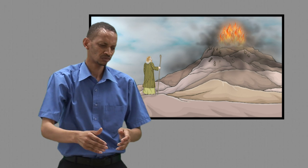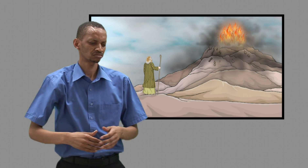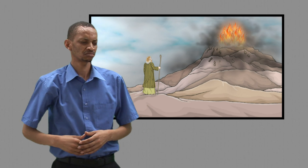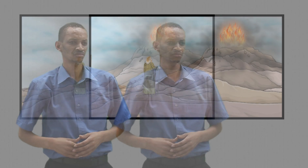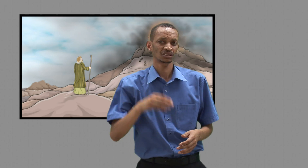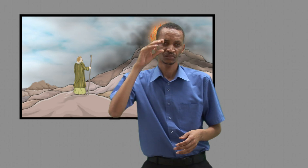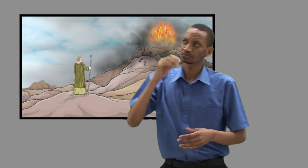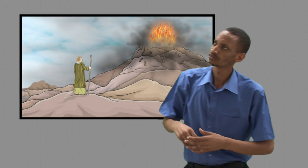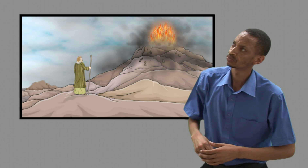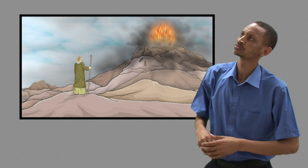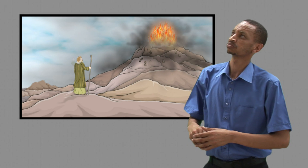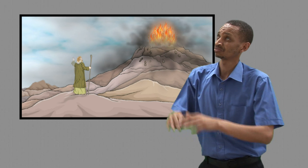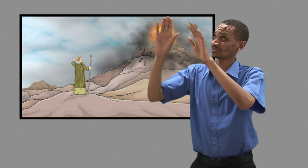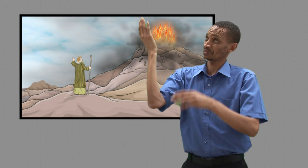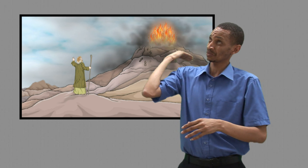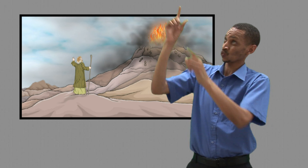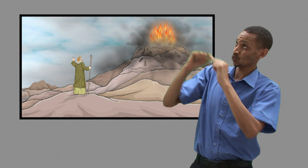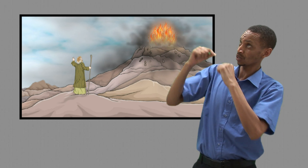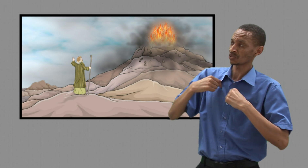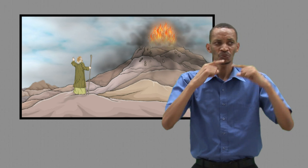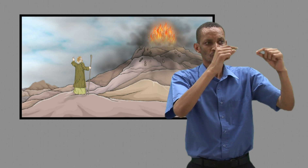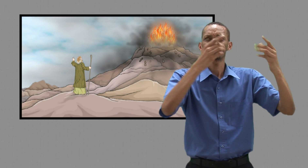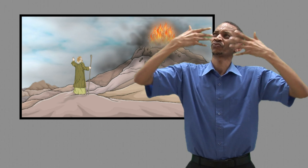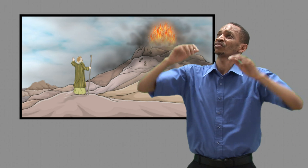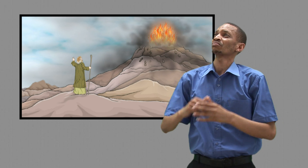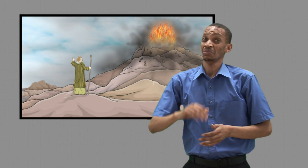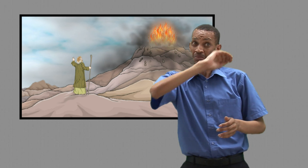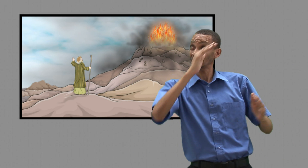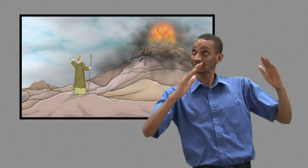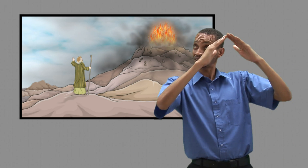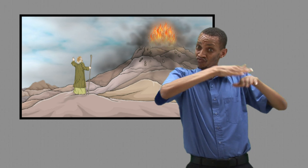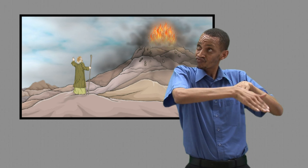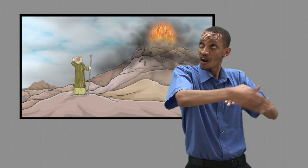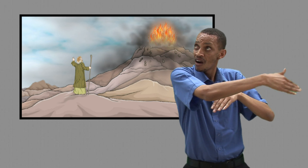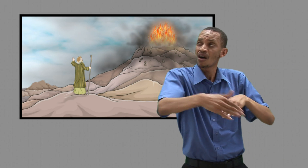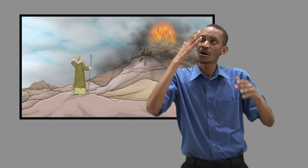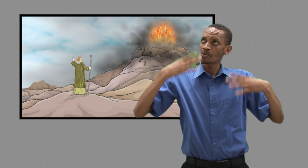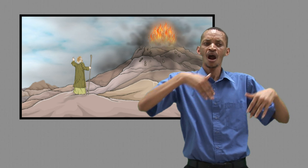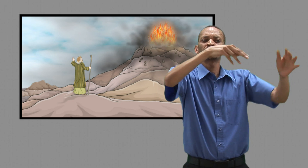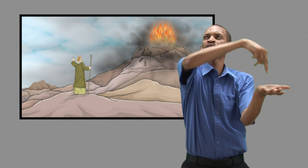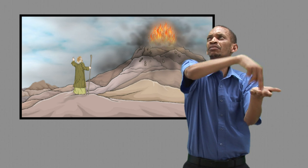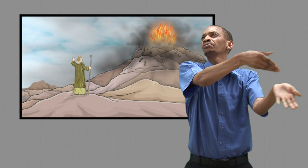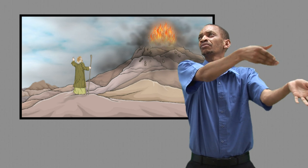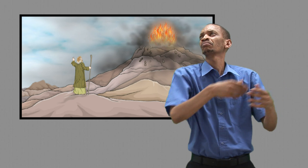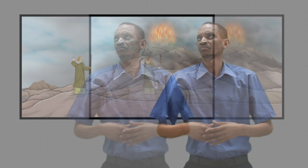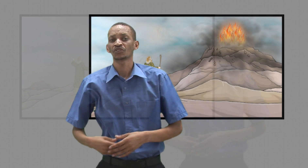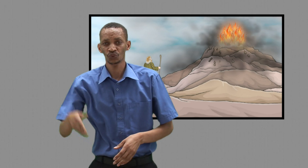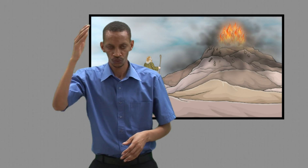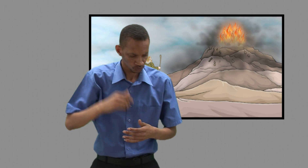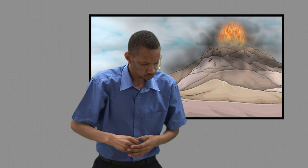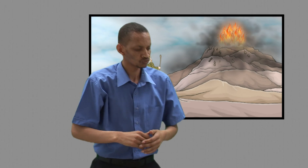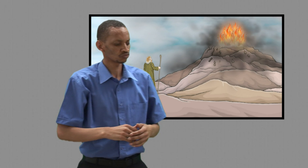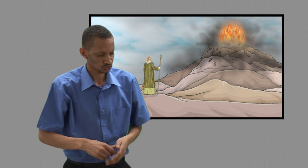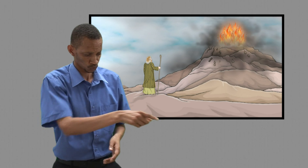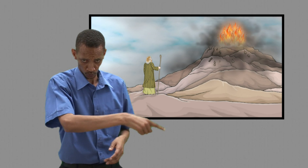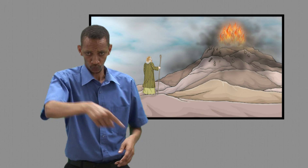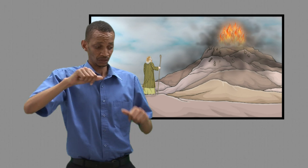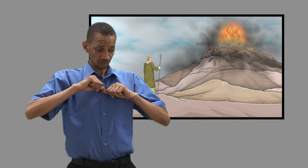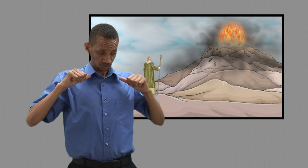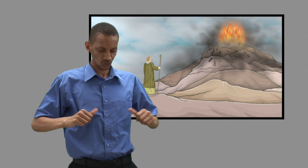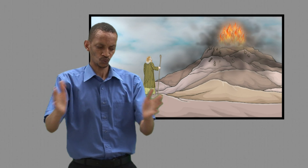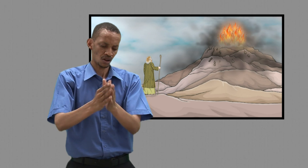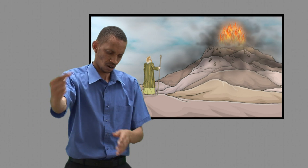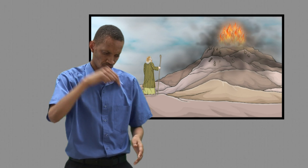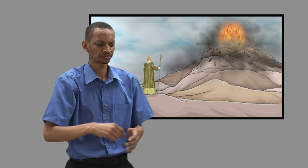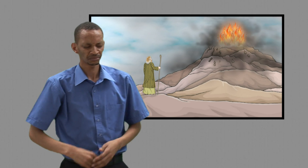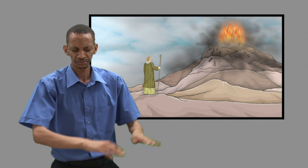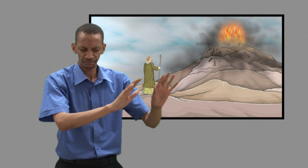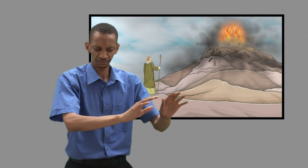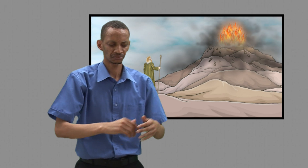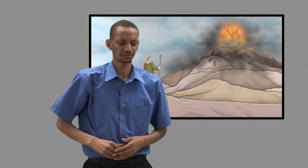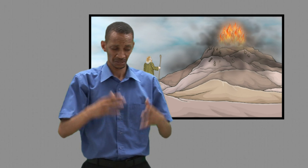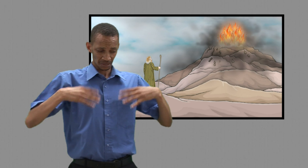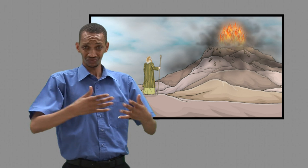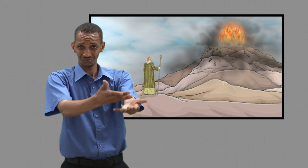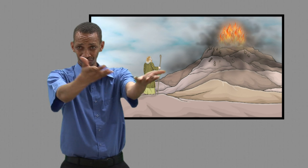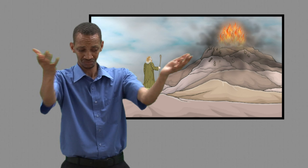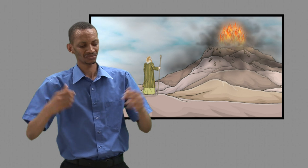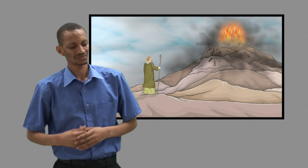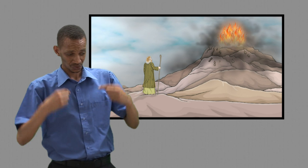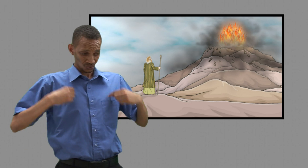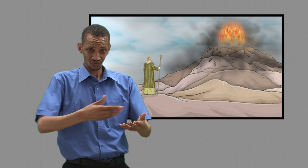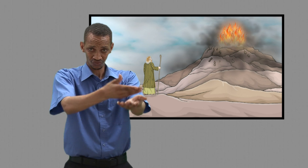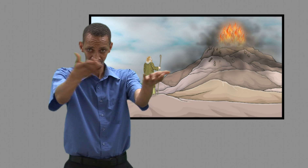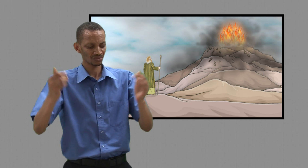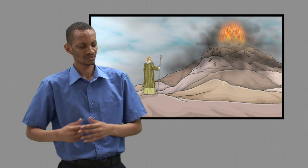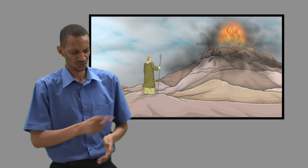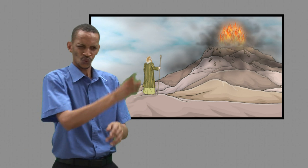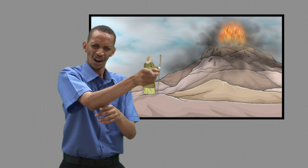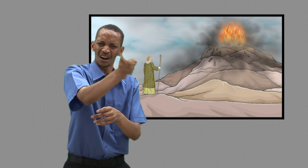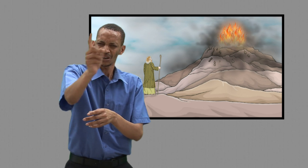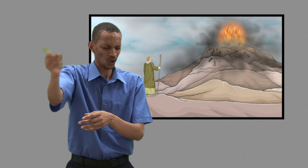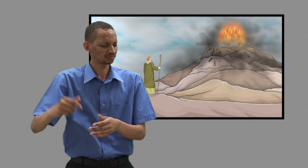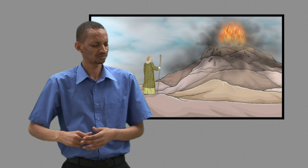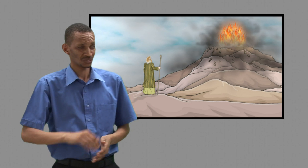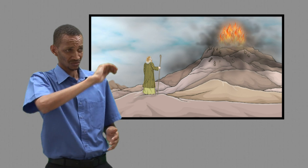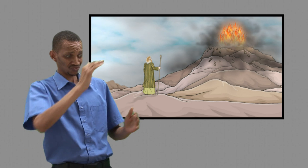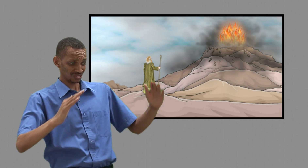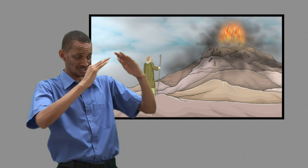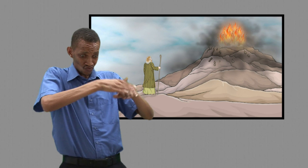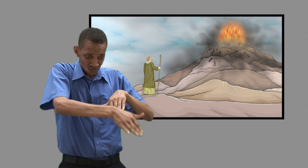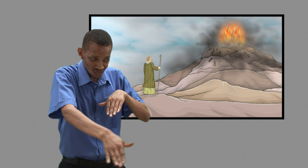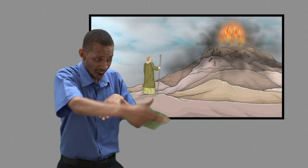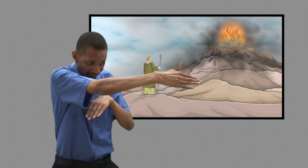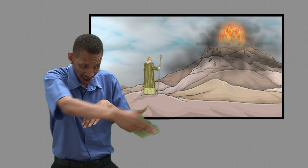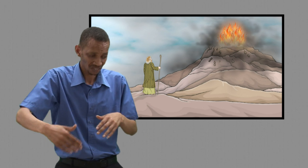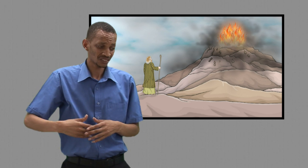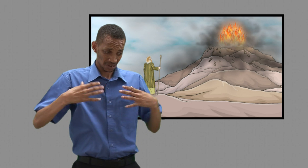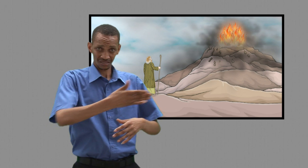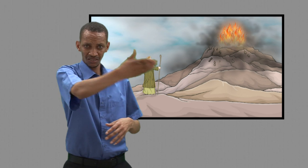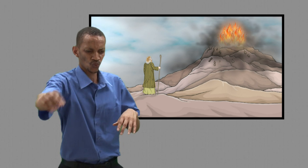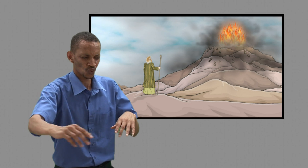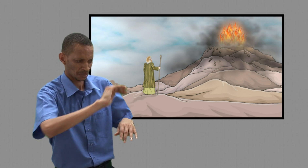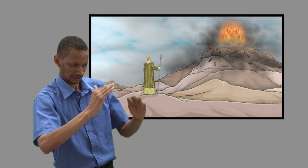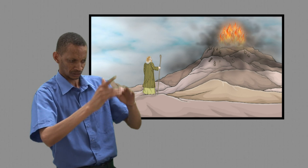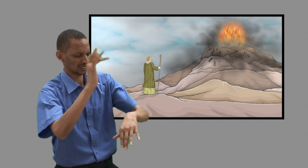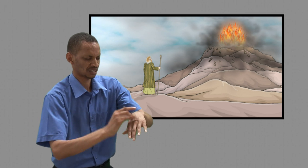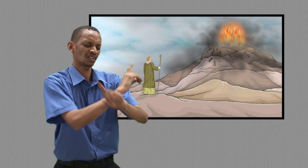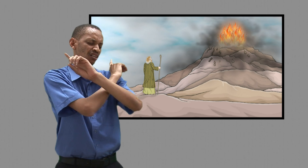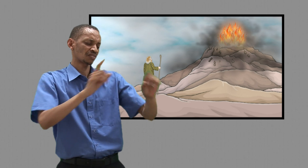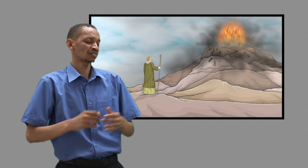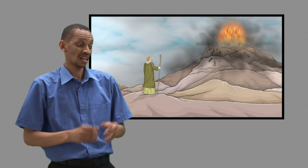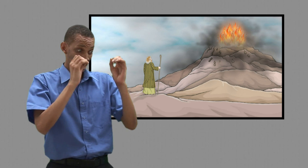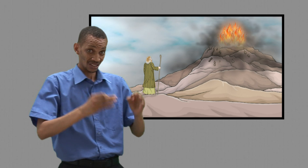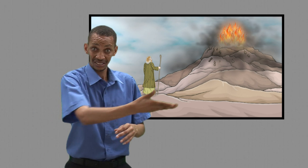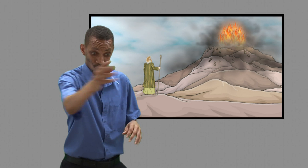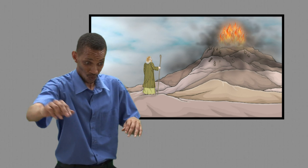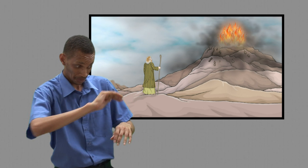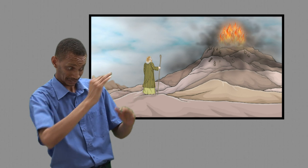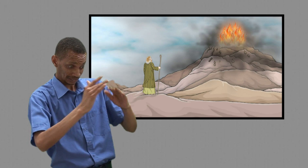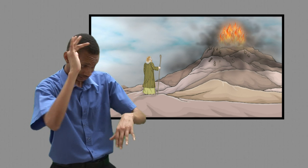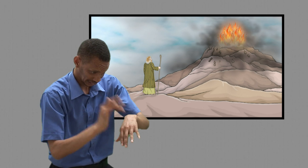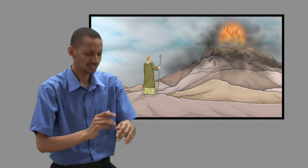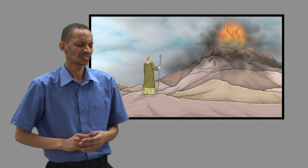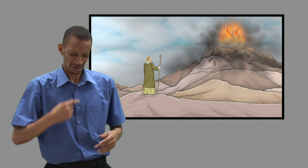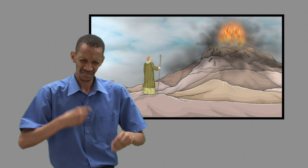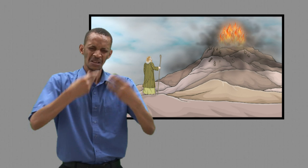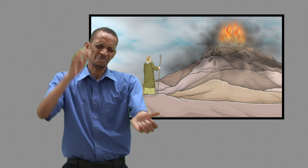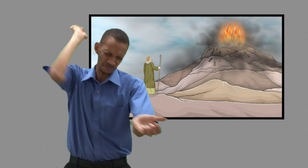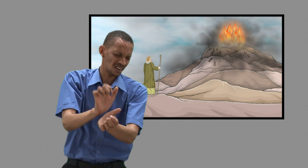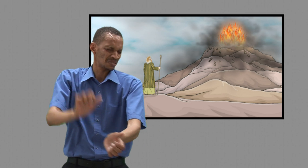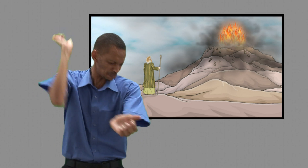But Moses said to the LORD, “The people cannot come up Mount Sinai, for You solemnly warned us, ‘Put a boundary around the mountain and set it apart as holy.’” And the LORD replied, “Go down and bring Aaron with you.